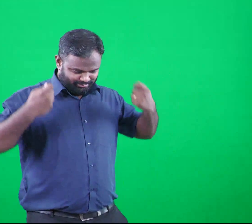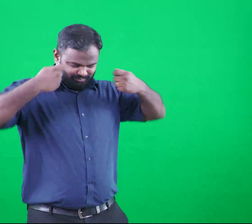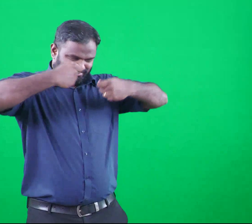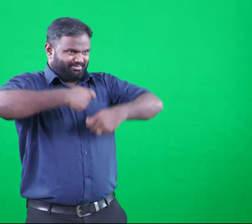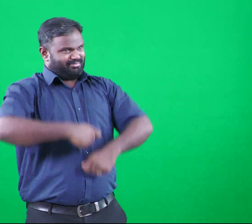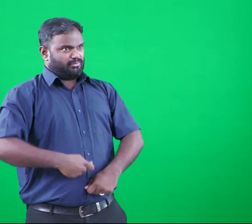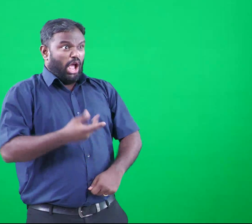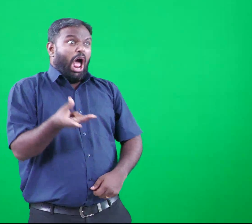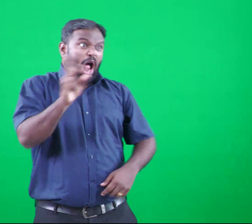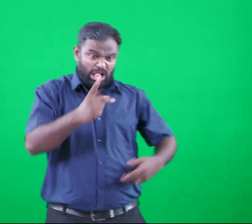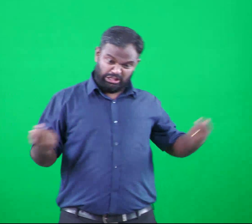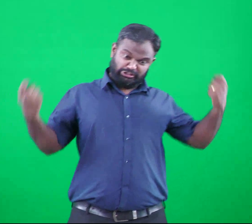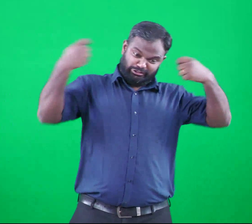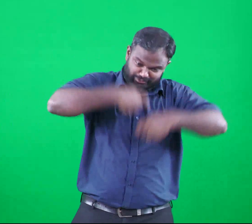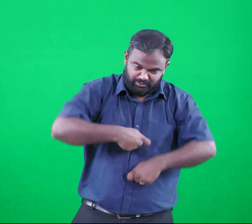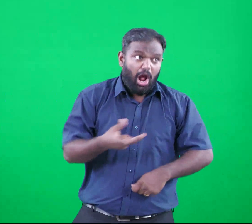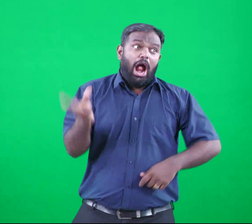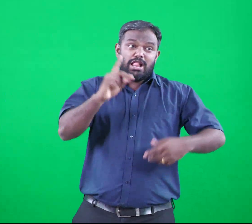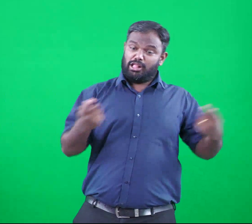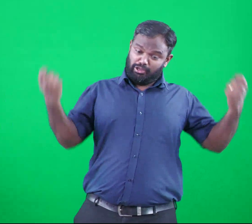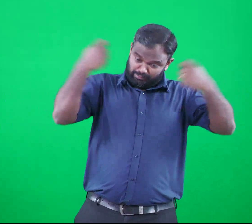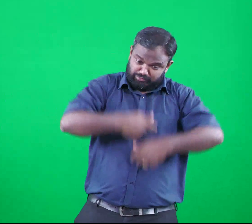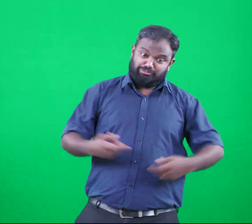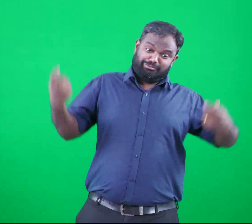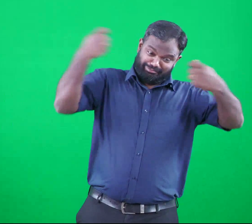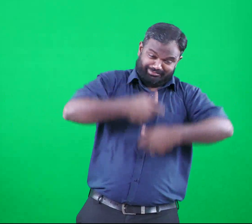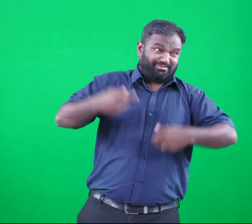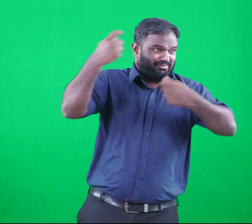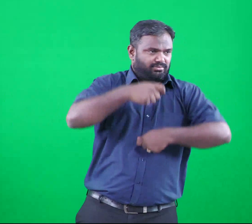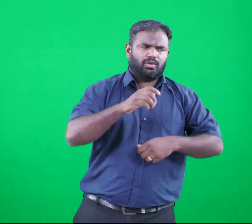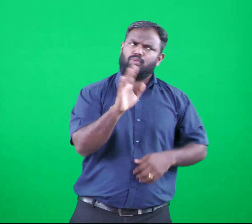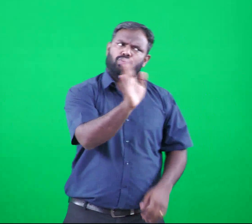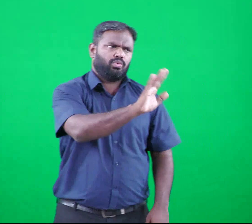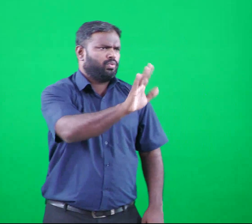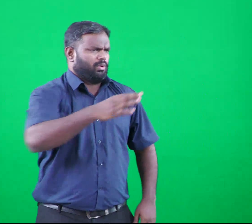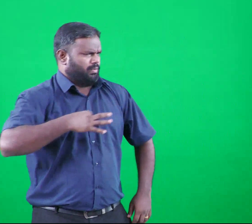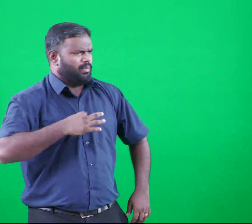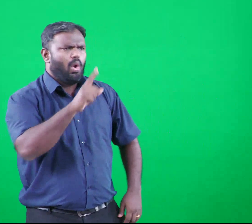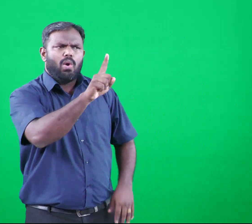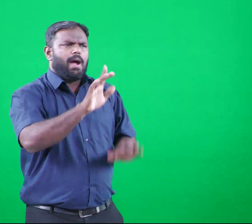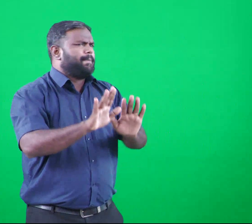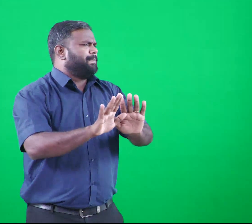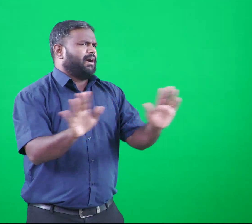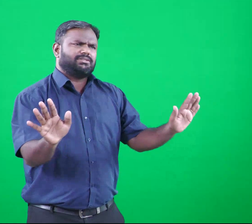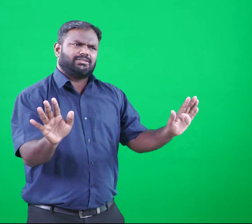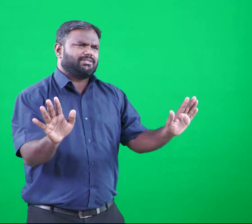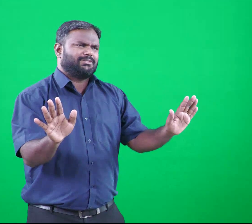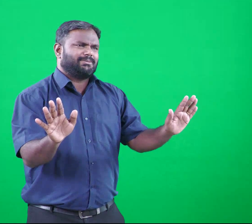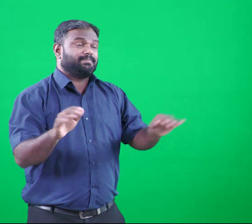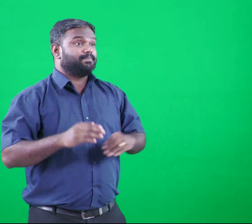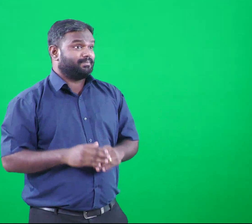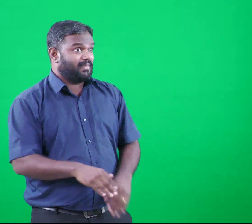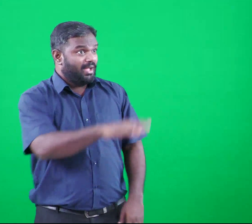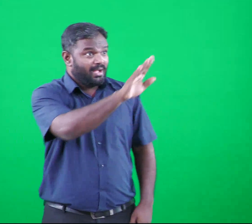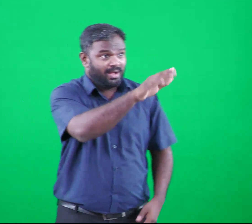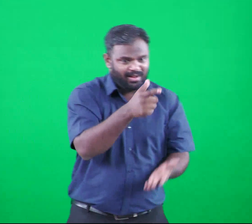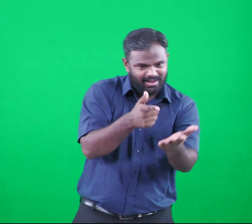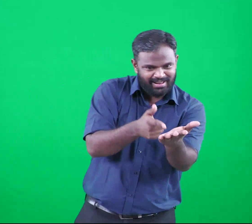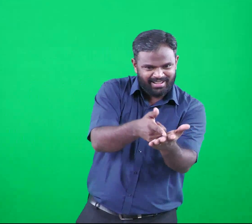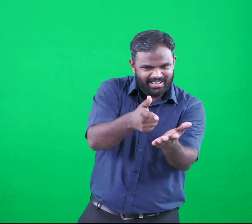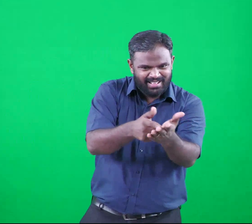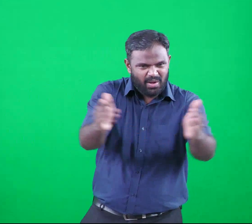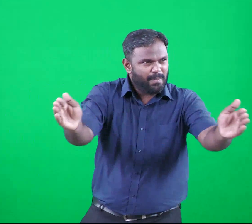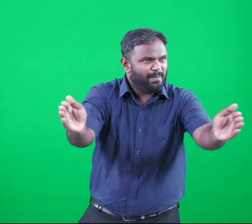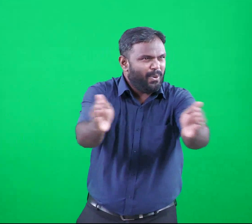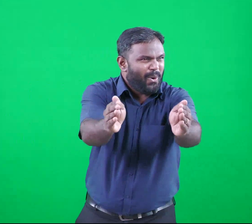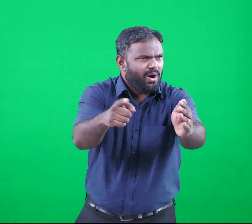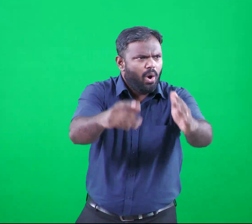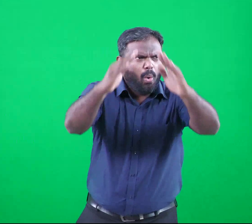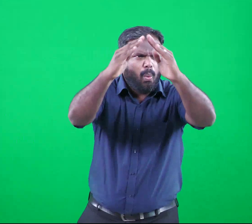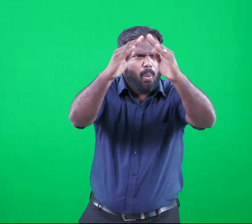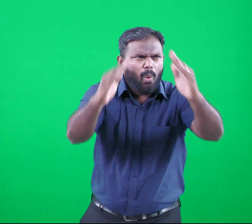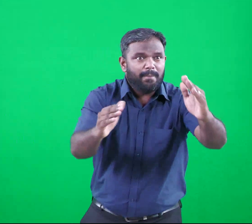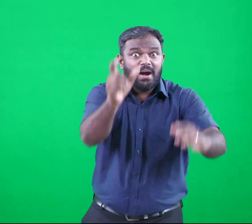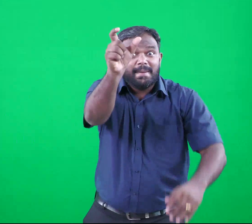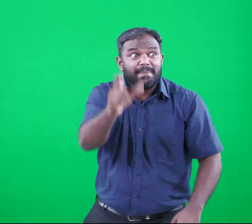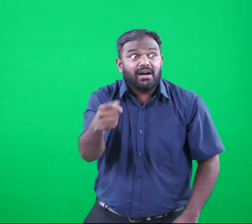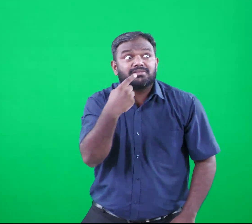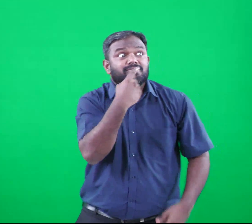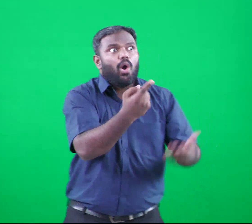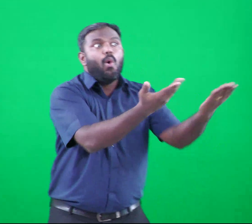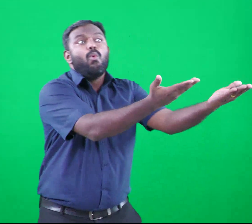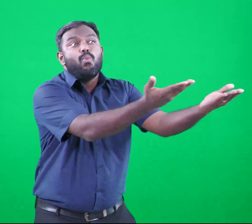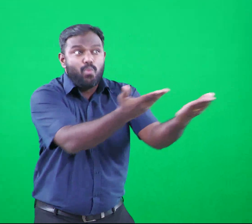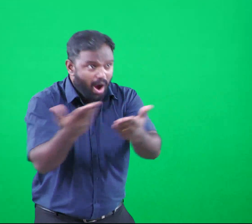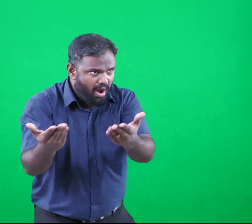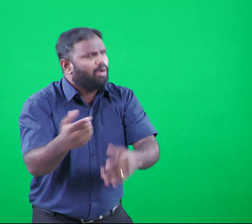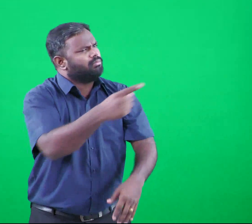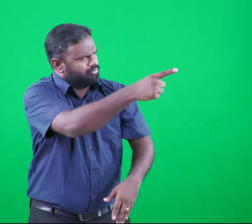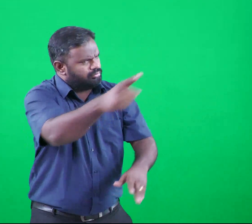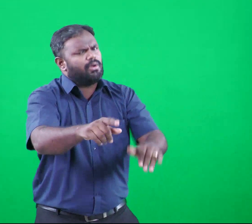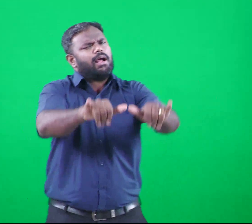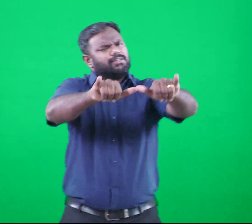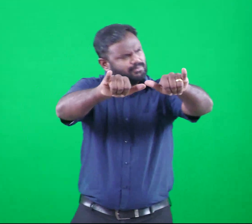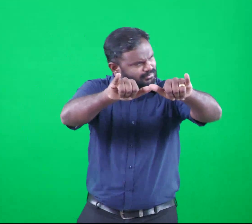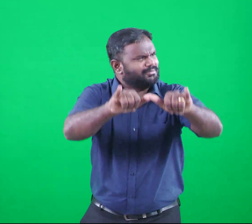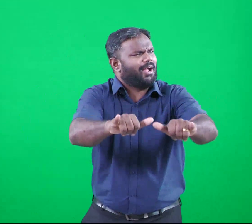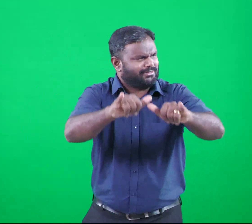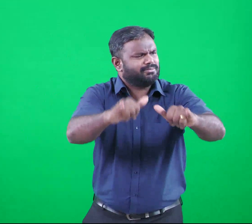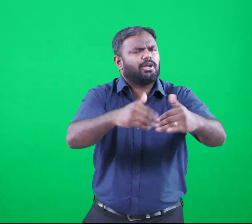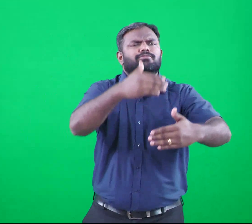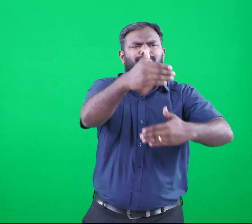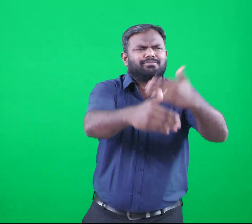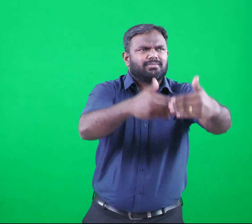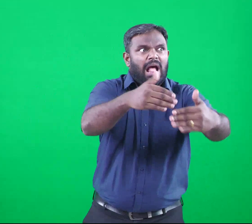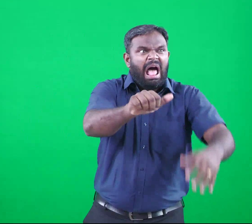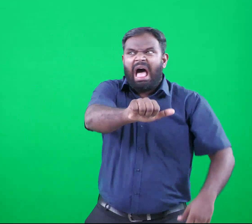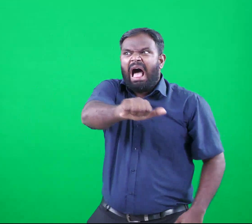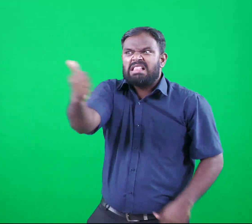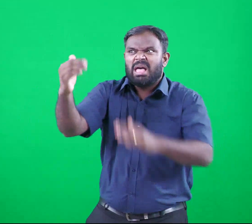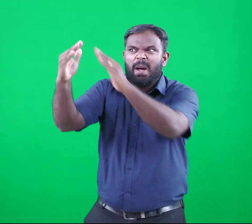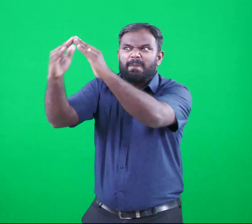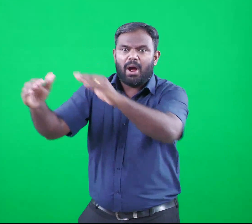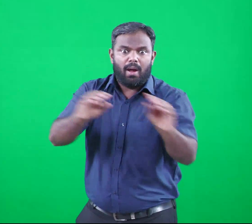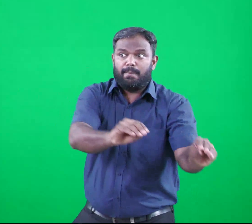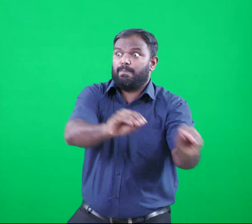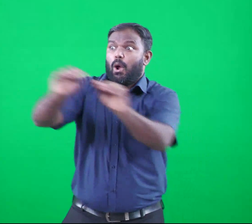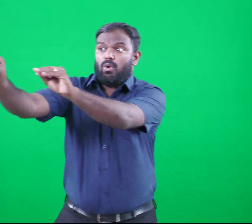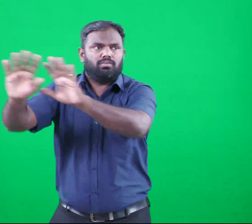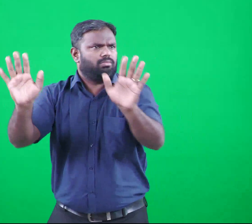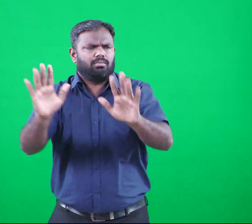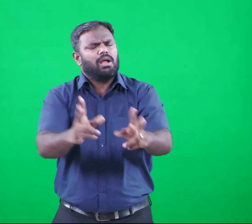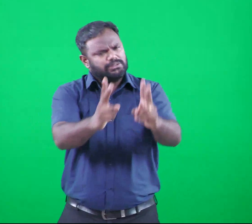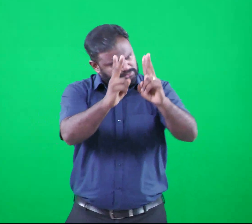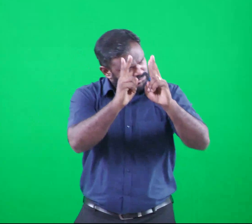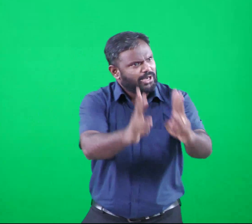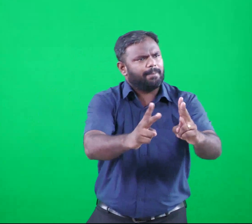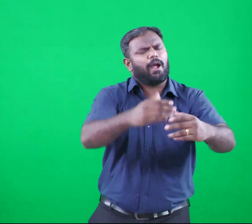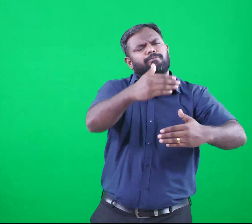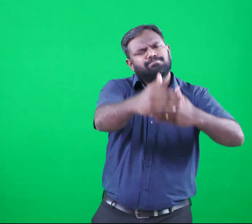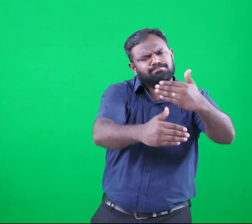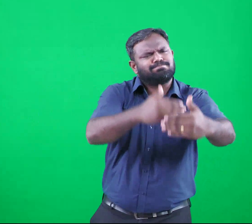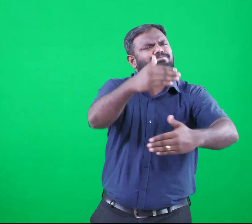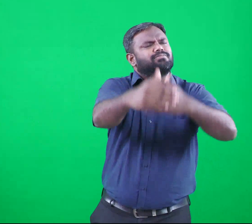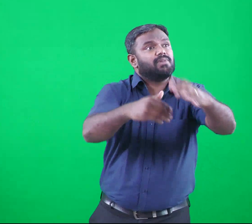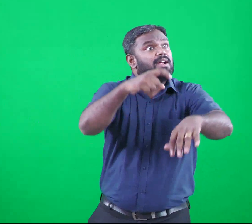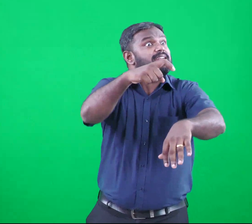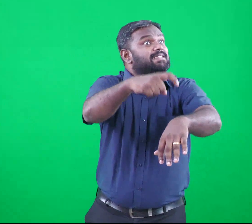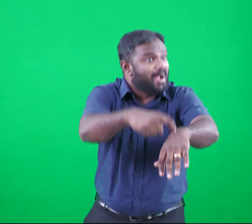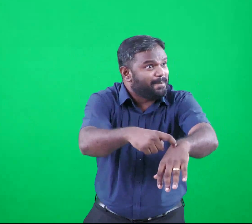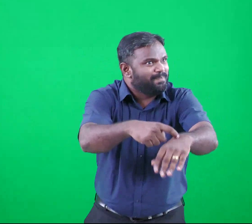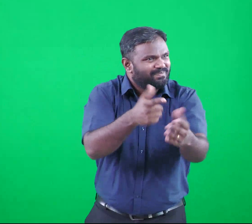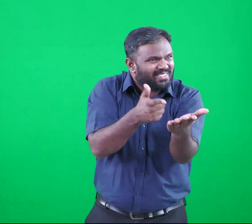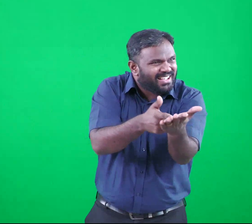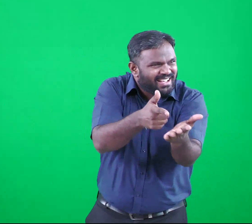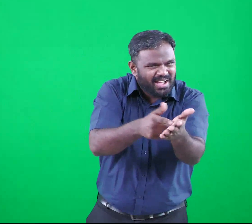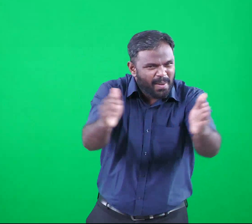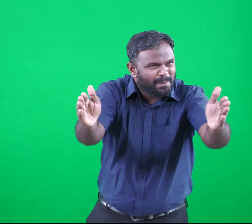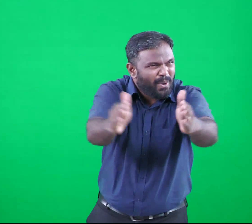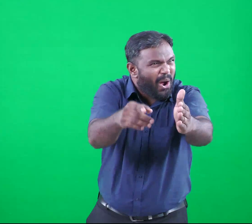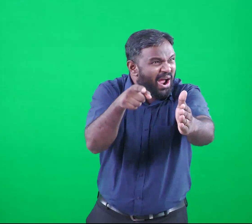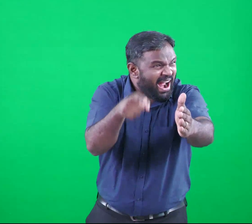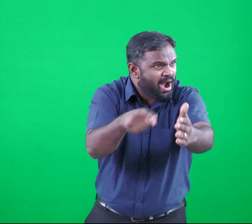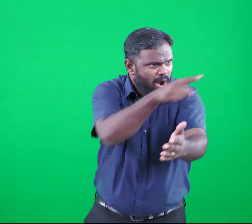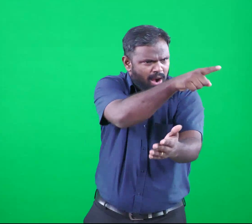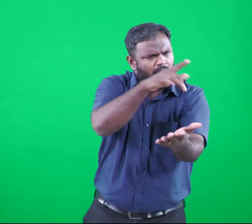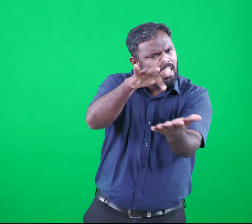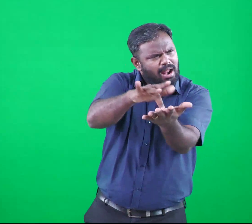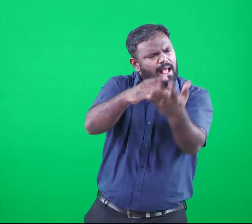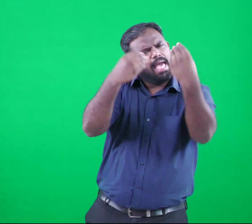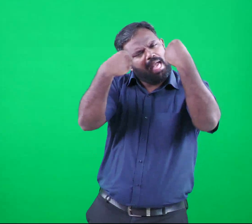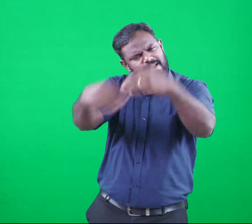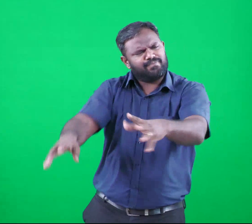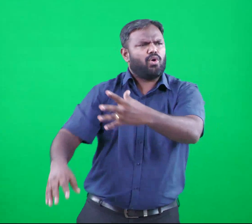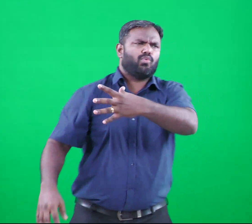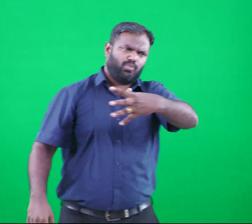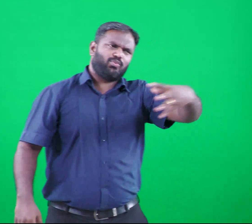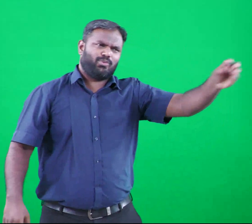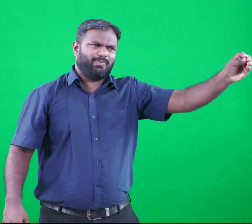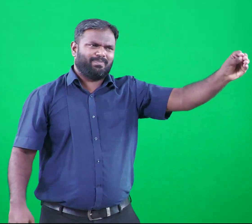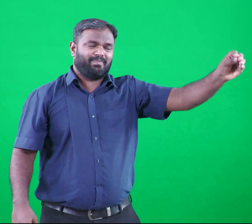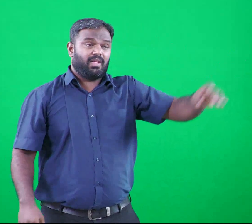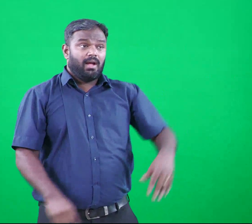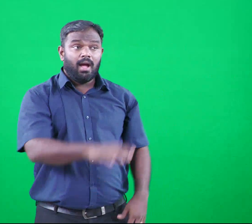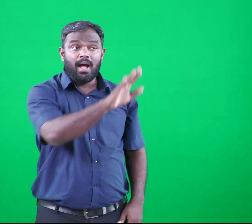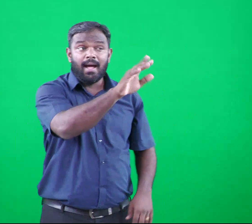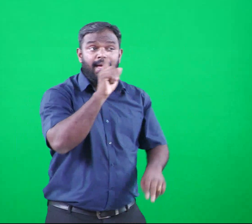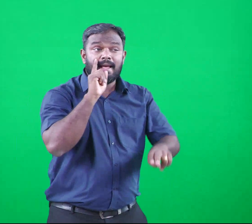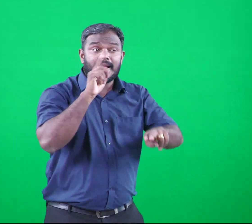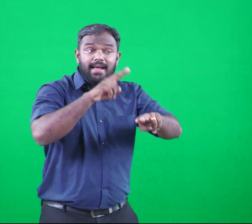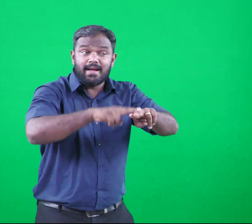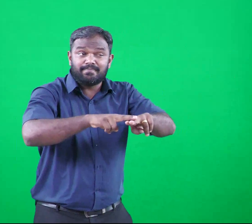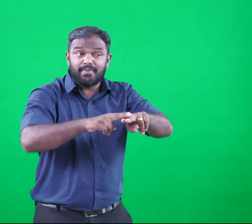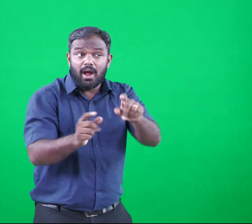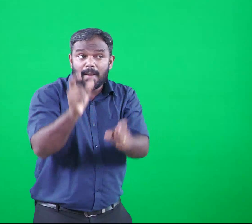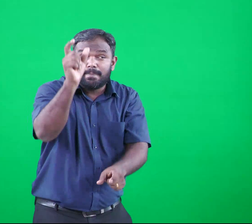And He told them, "When you enter a house, stay there until you leave that area.